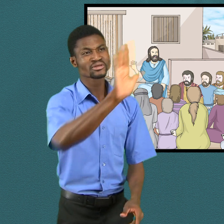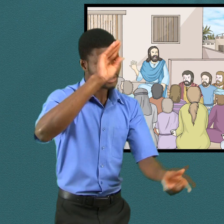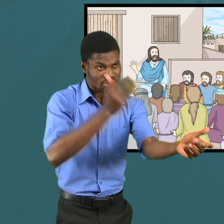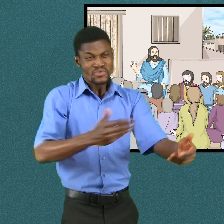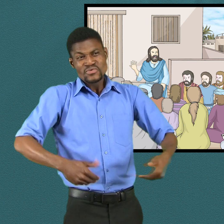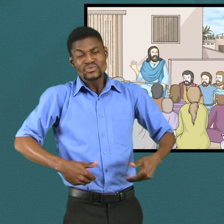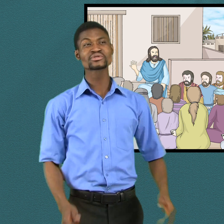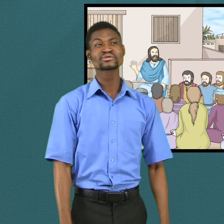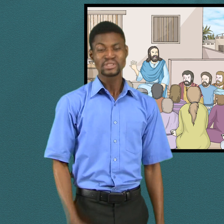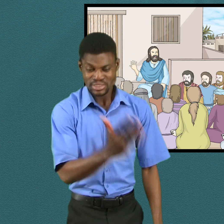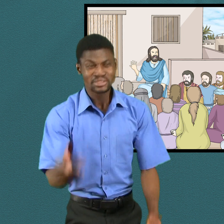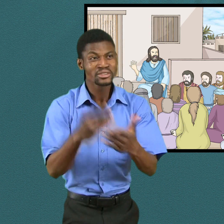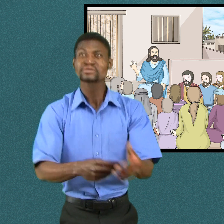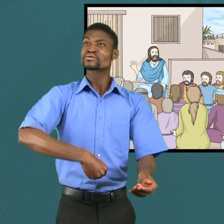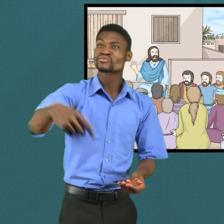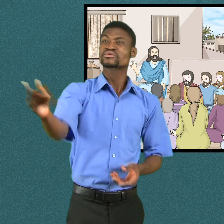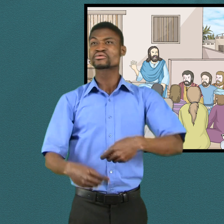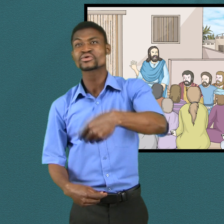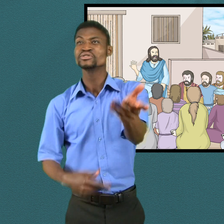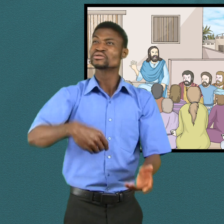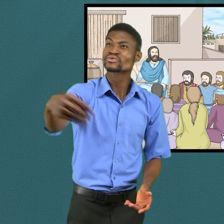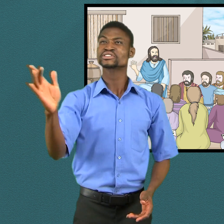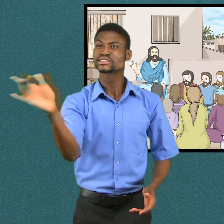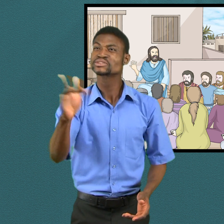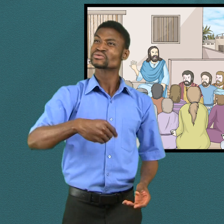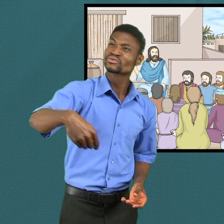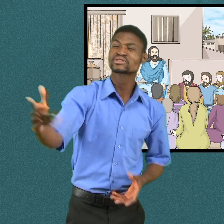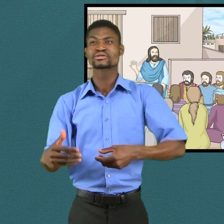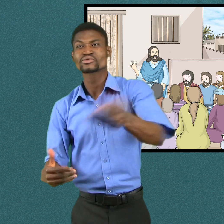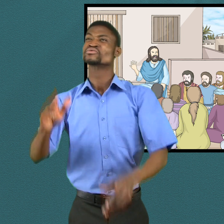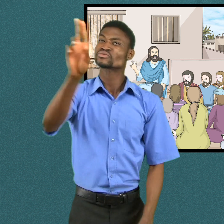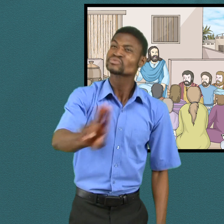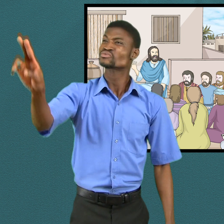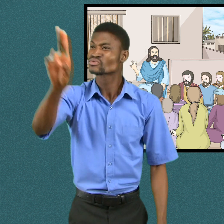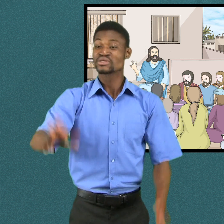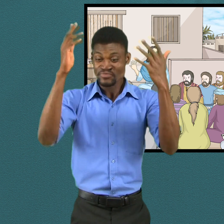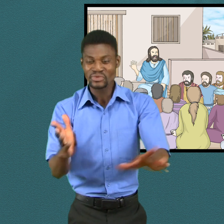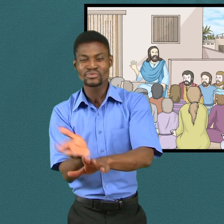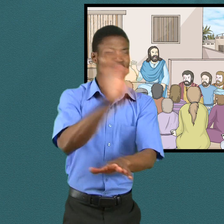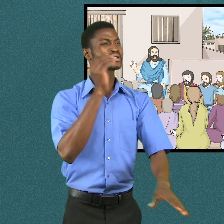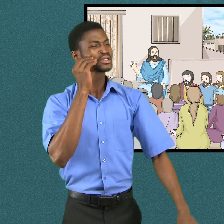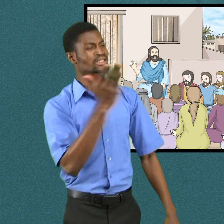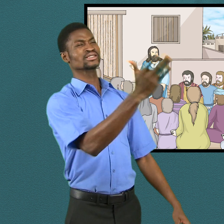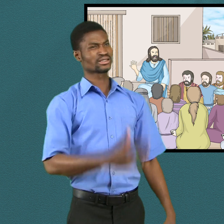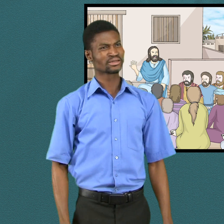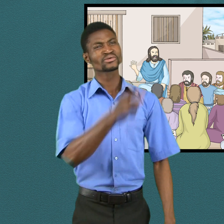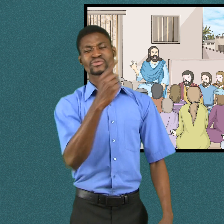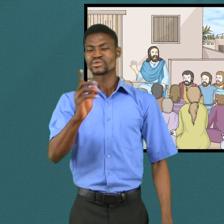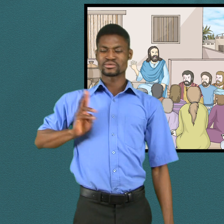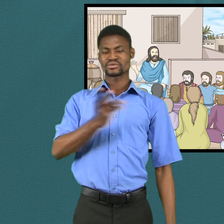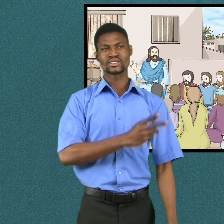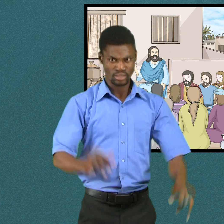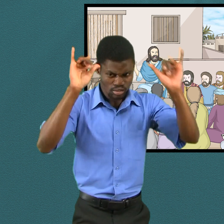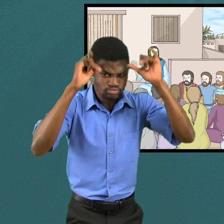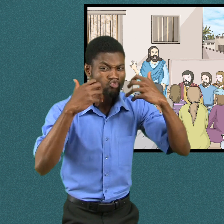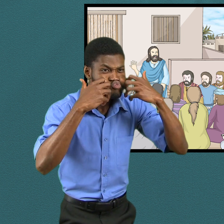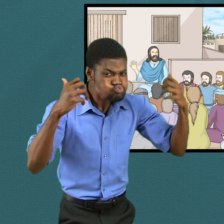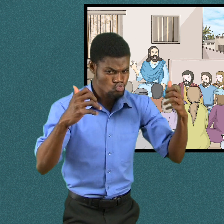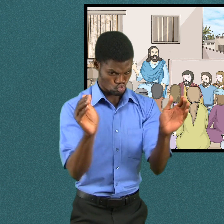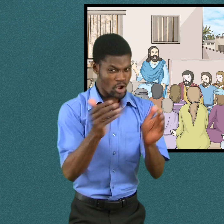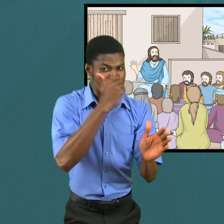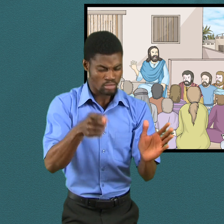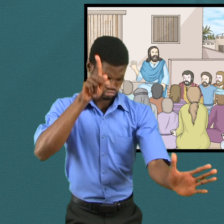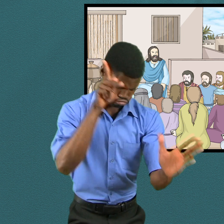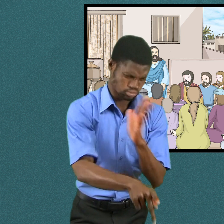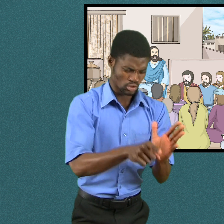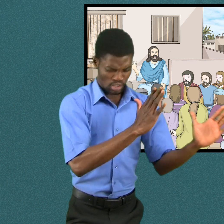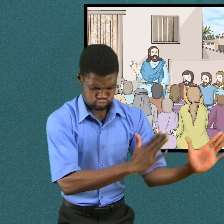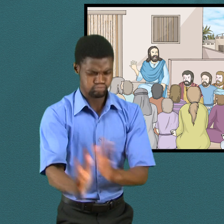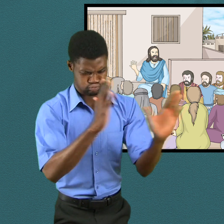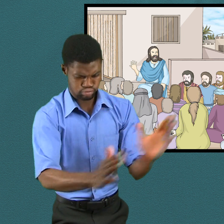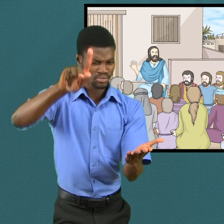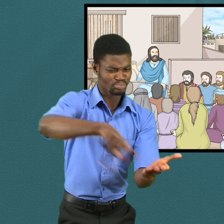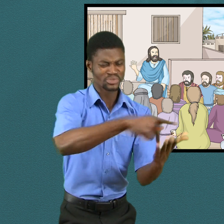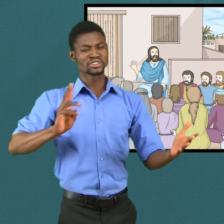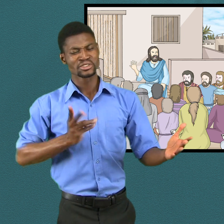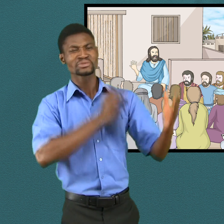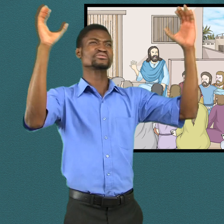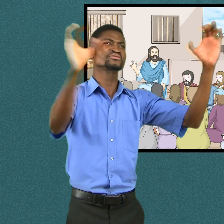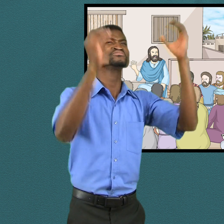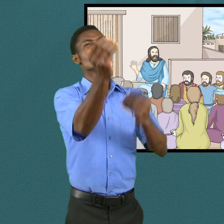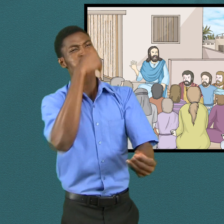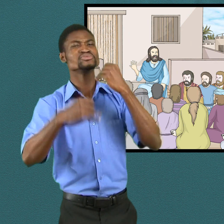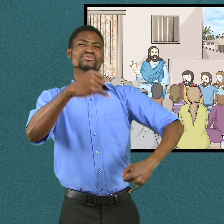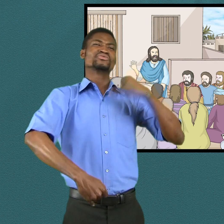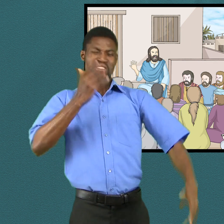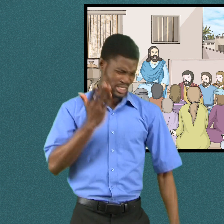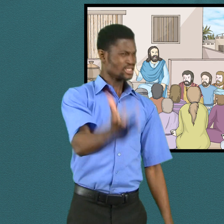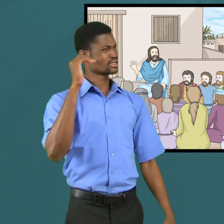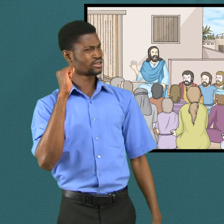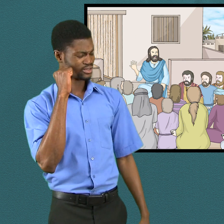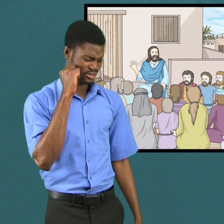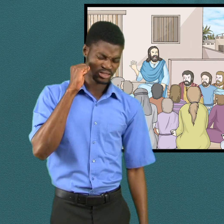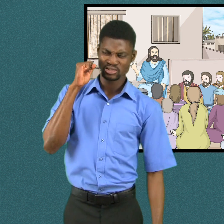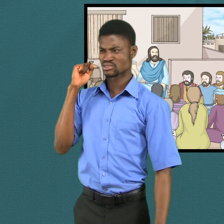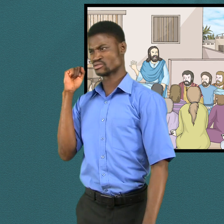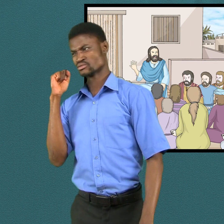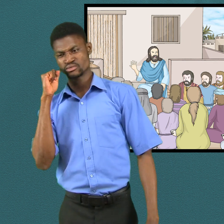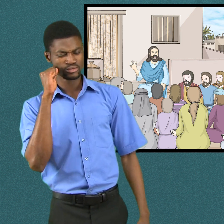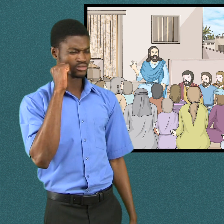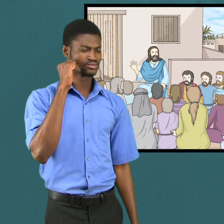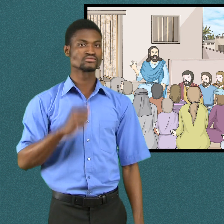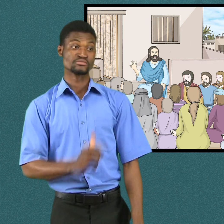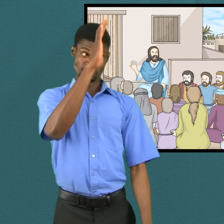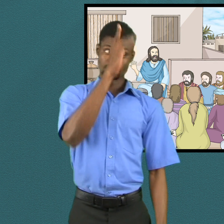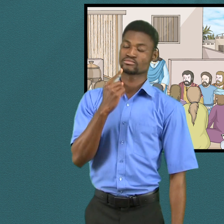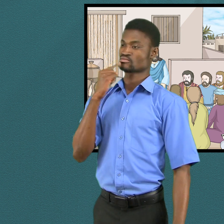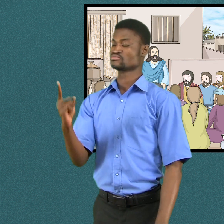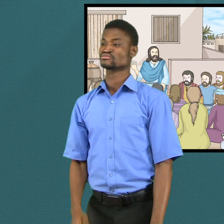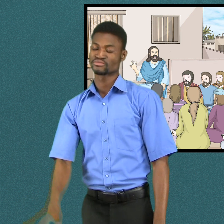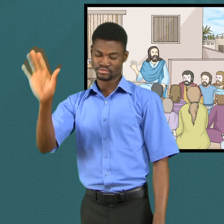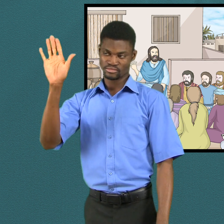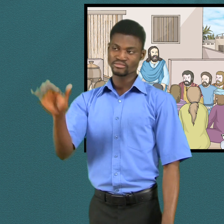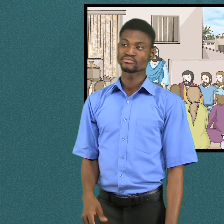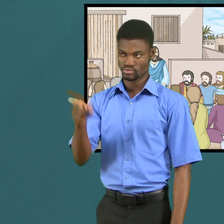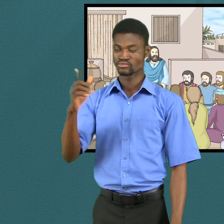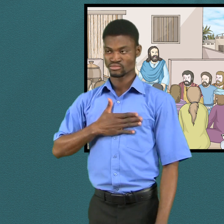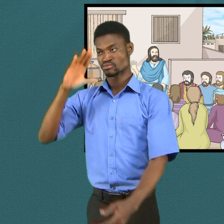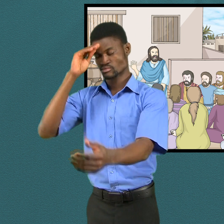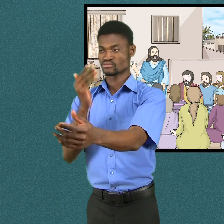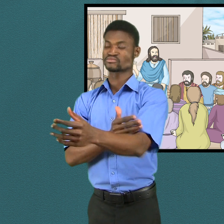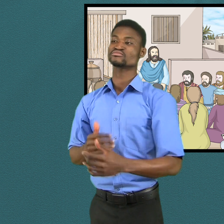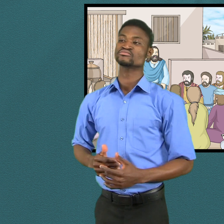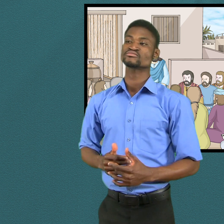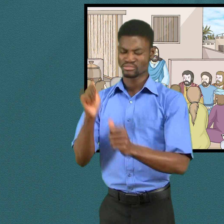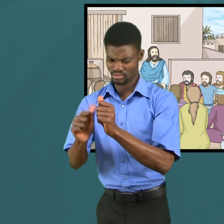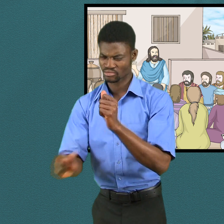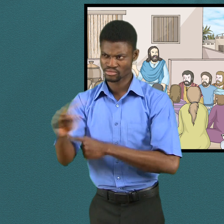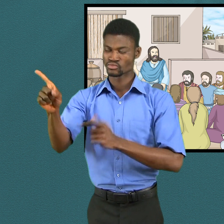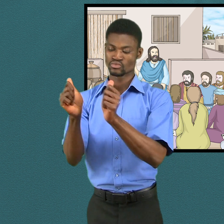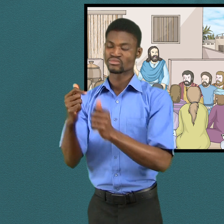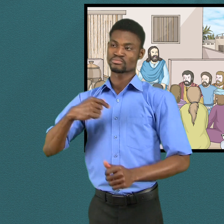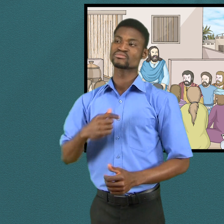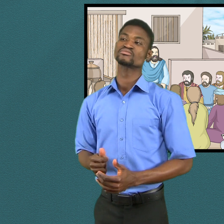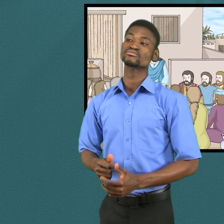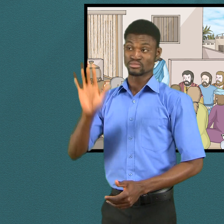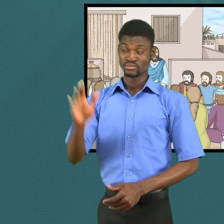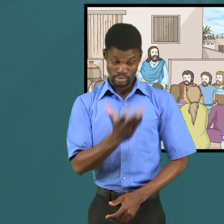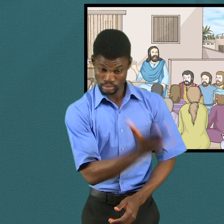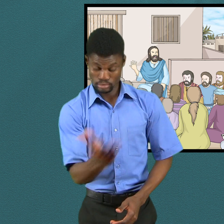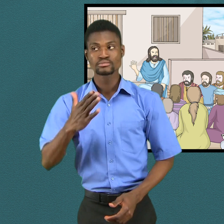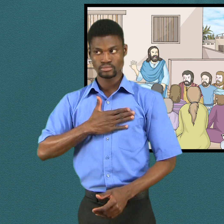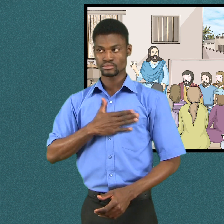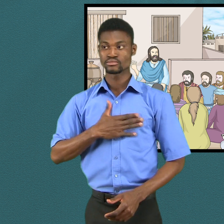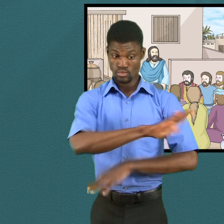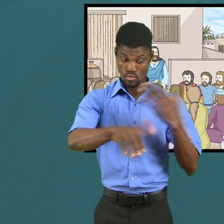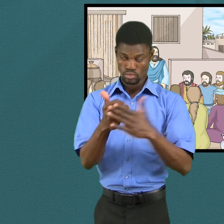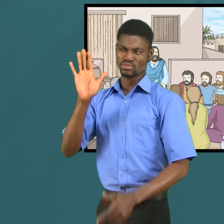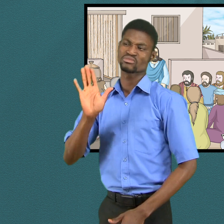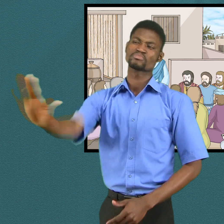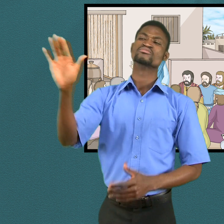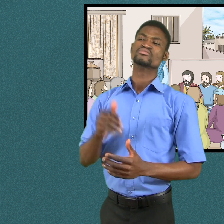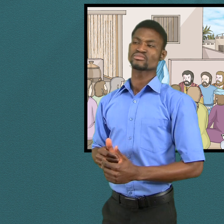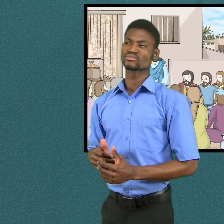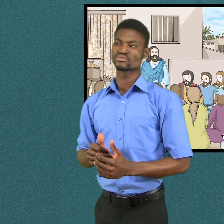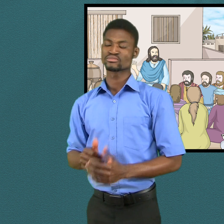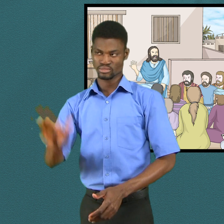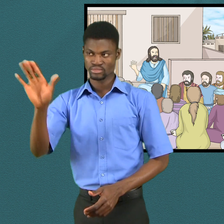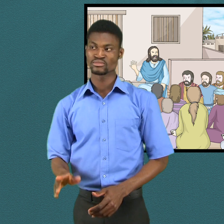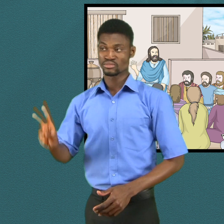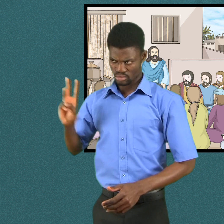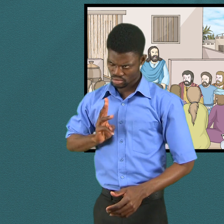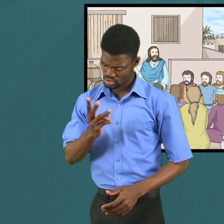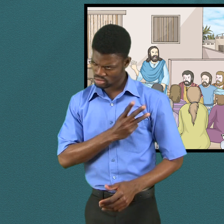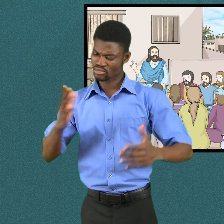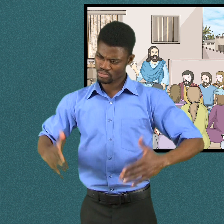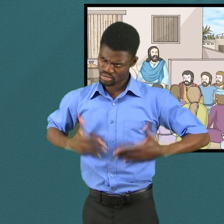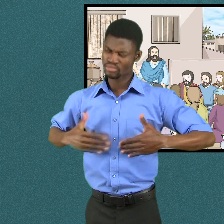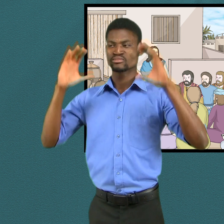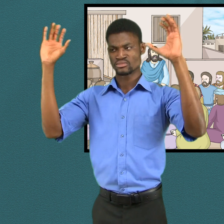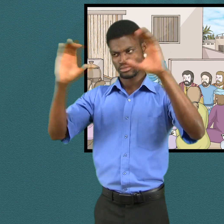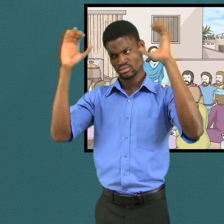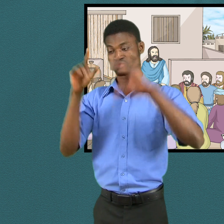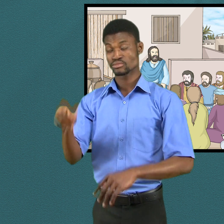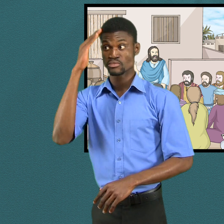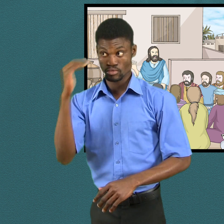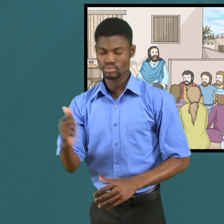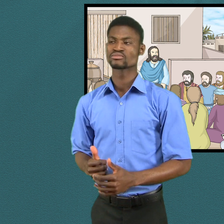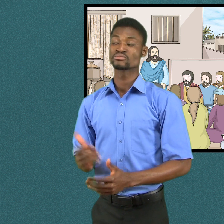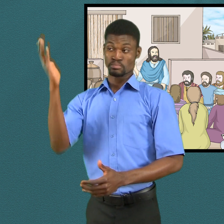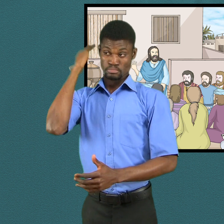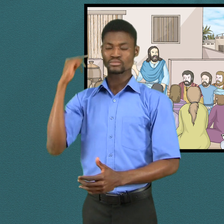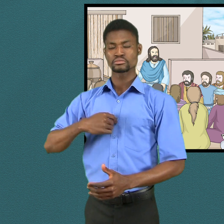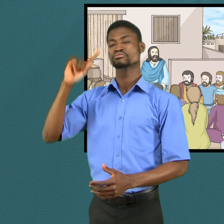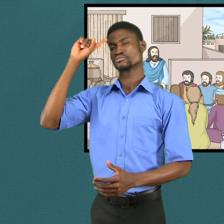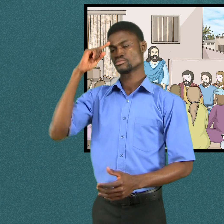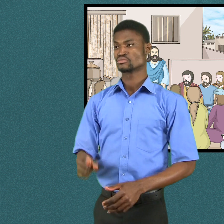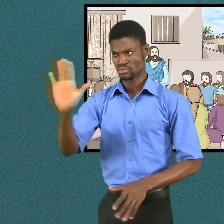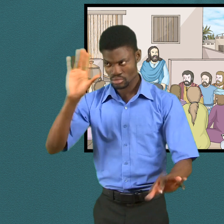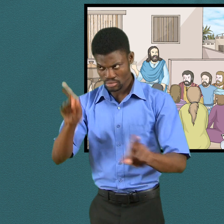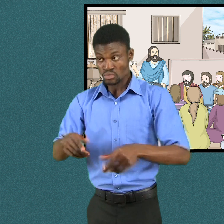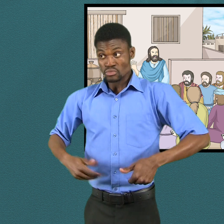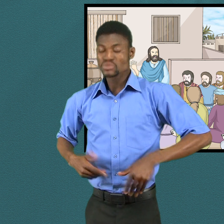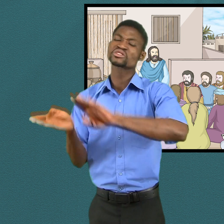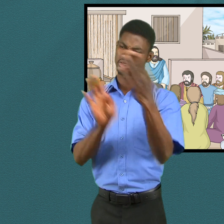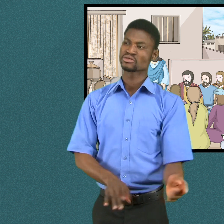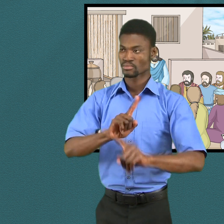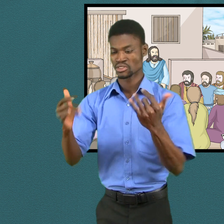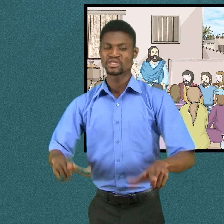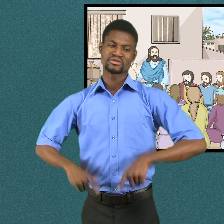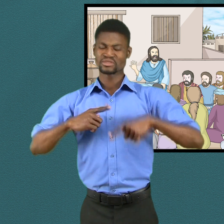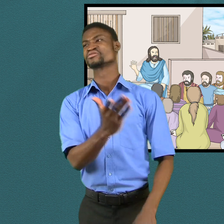But when this son of yours returns from squandering your wealth with prostitutes, you kill the fattened calf for him!’ ‘Son, you are always with me,’ the father said, ‘and all that is mine is yours.